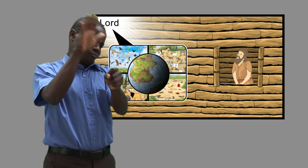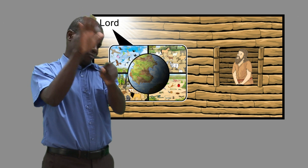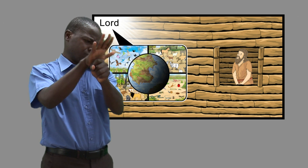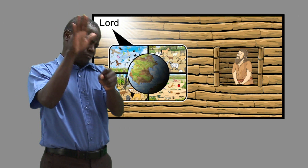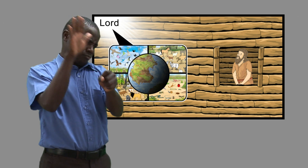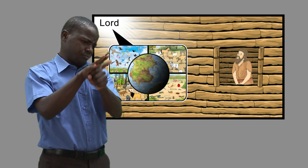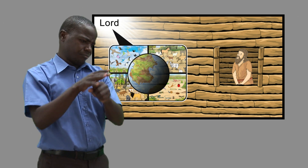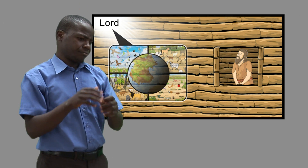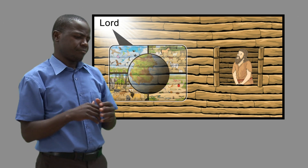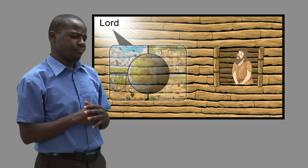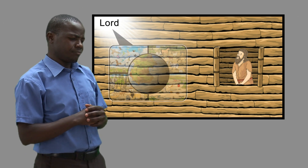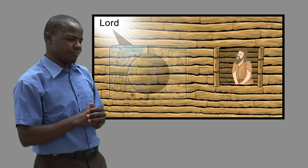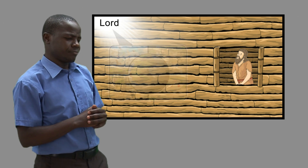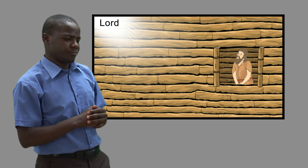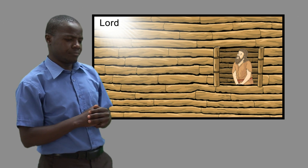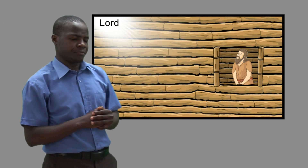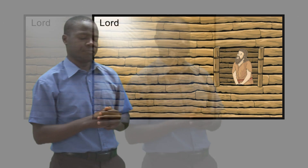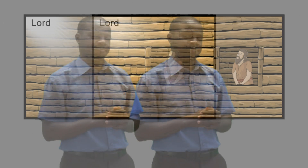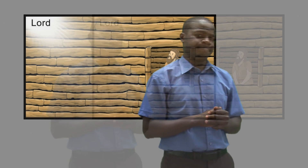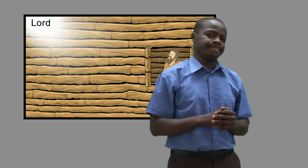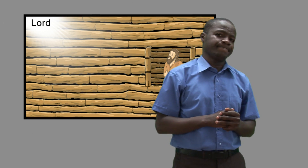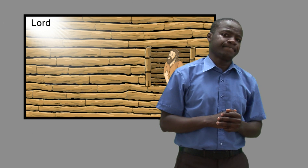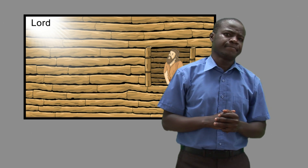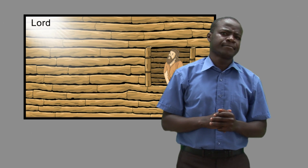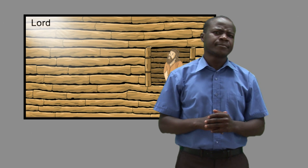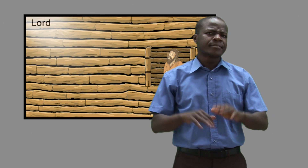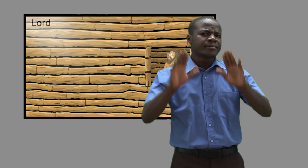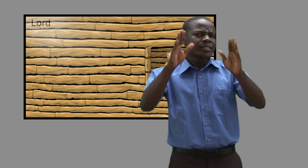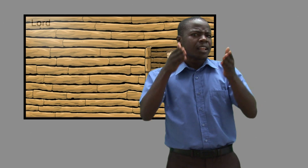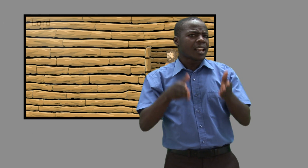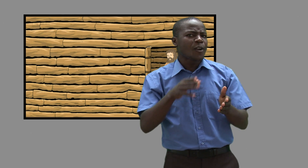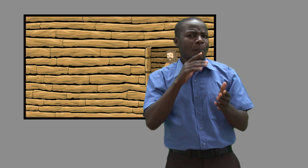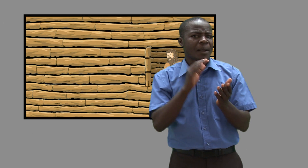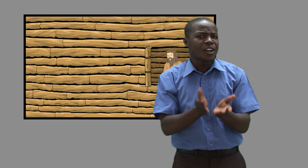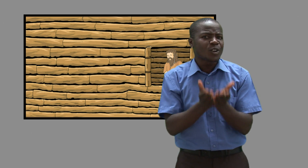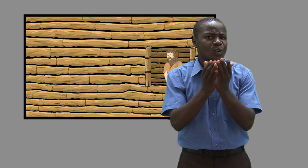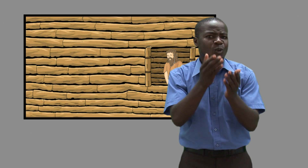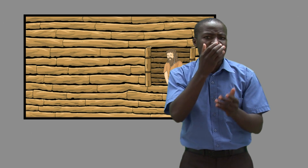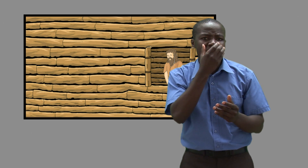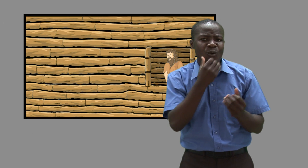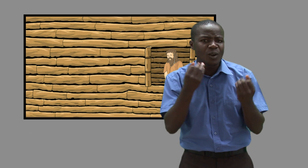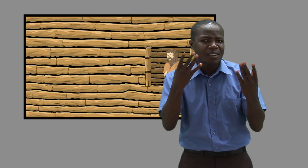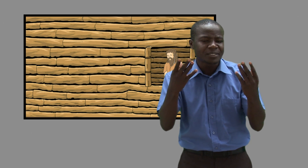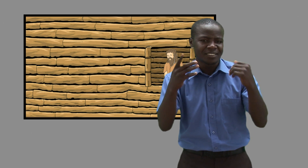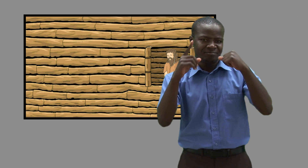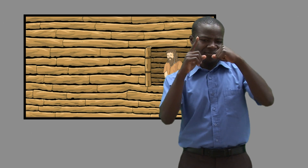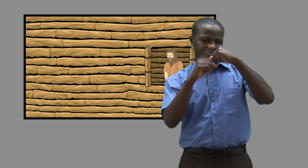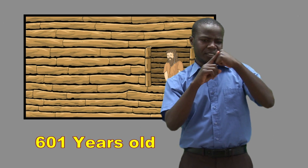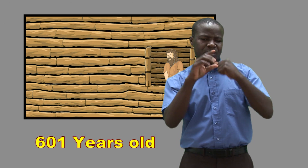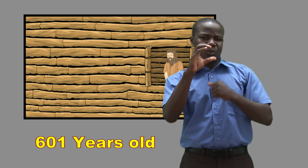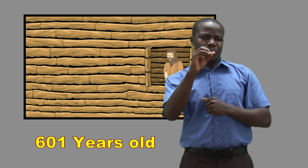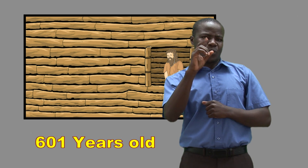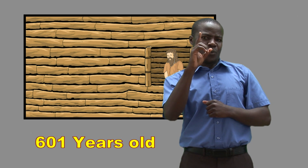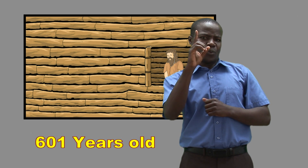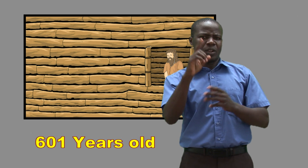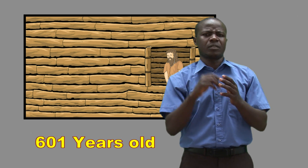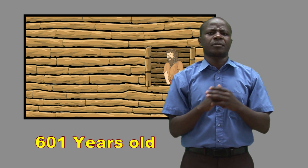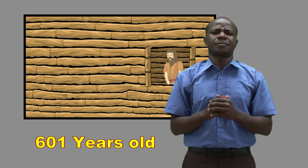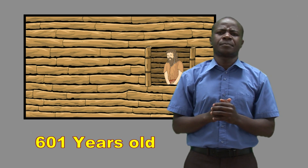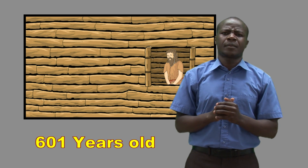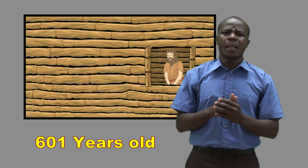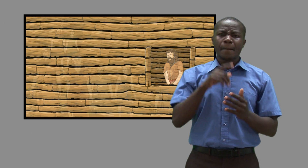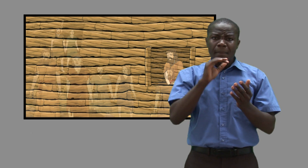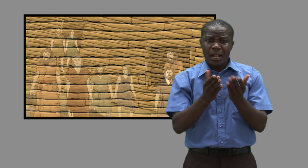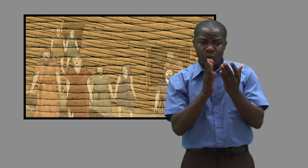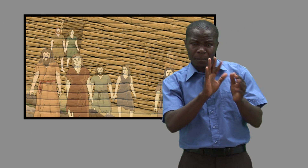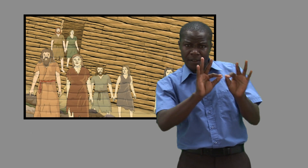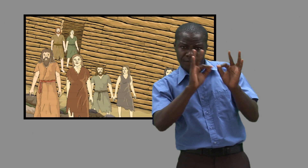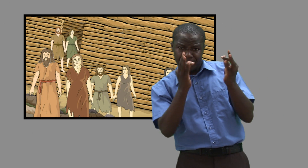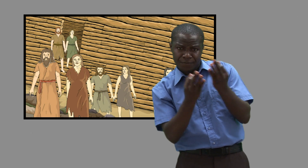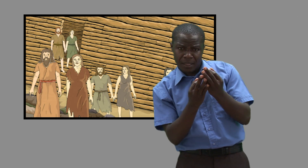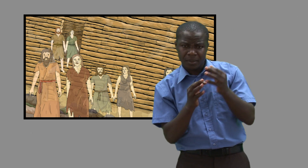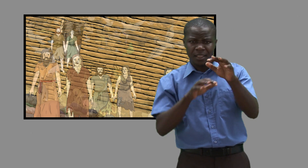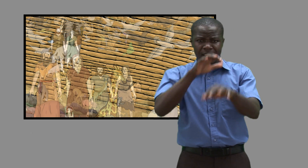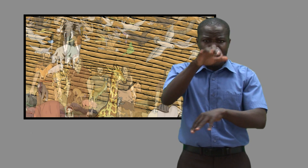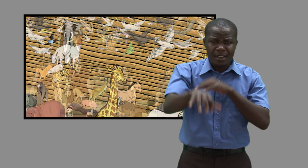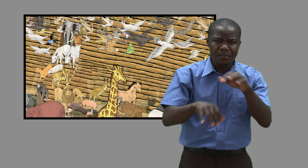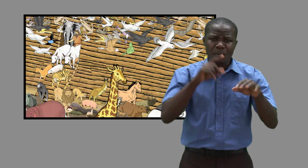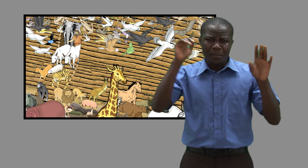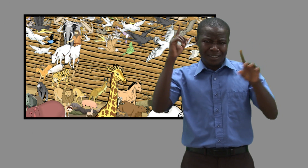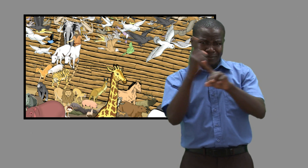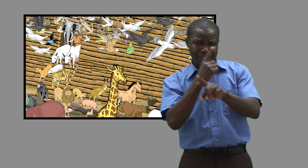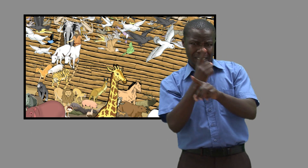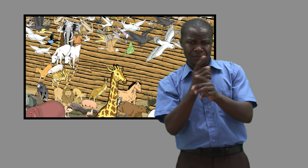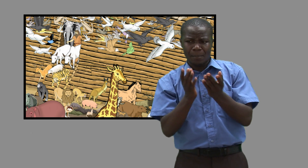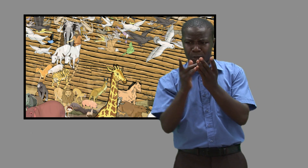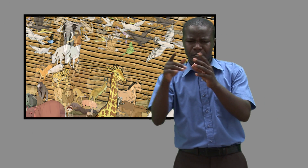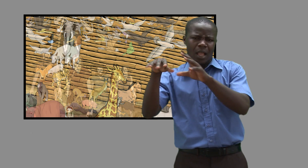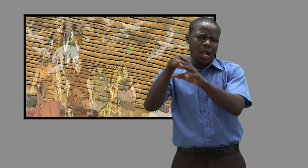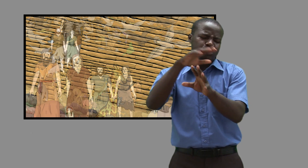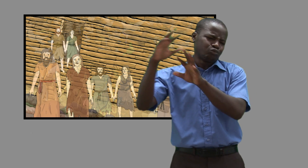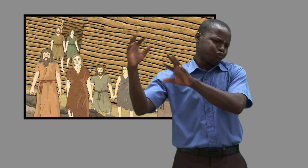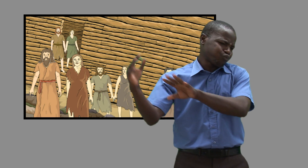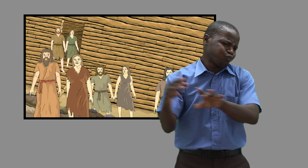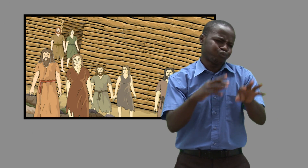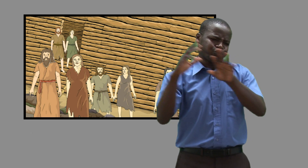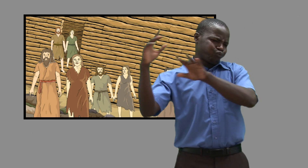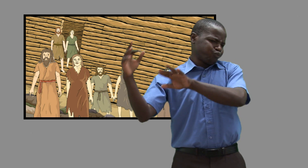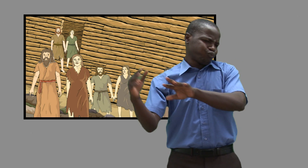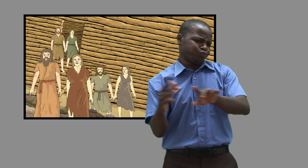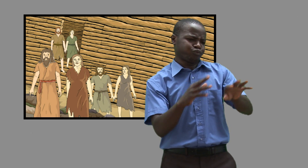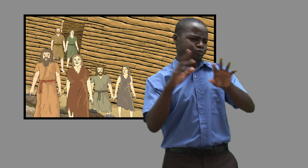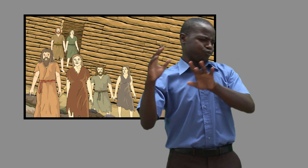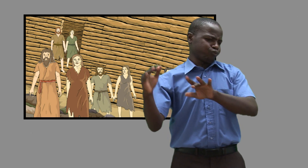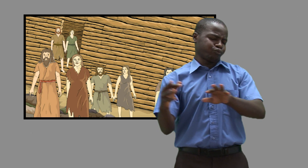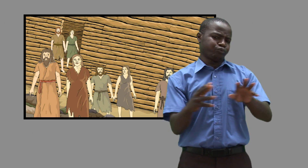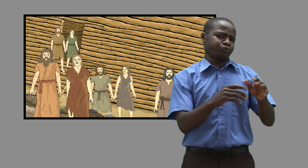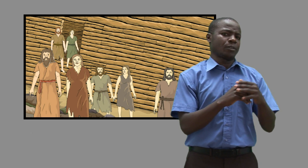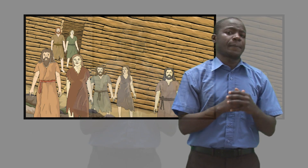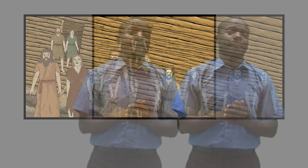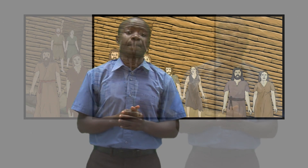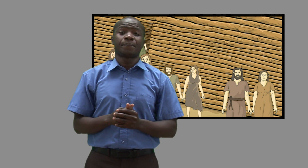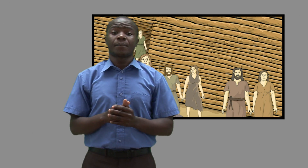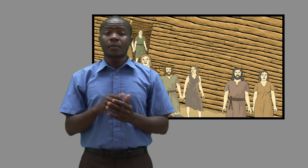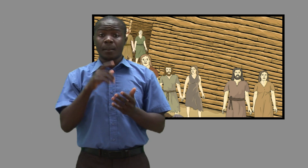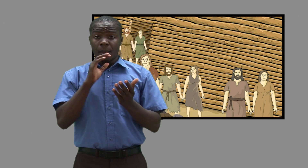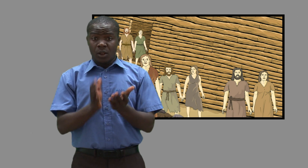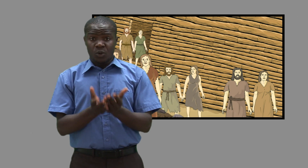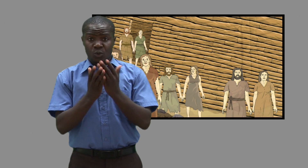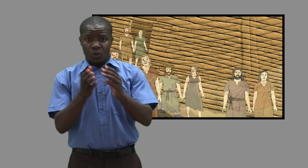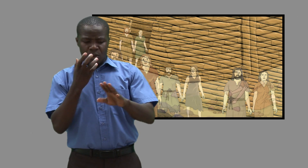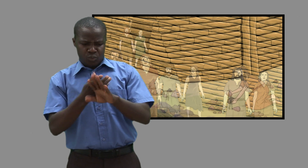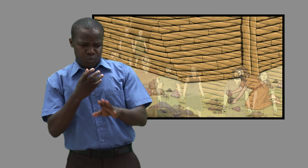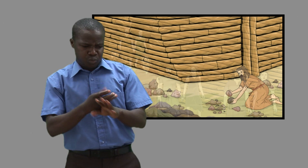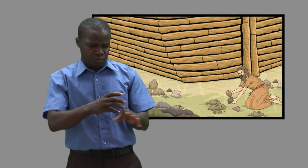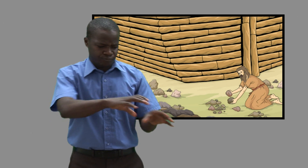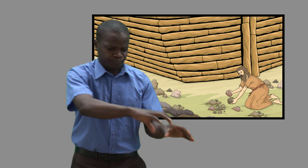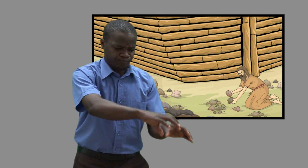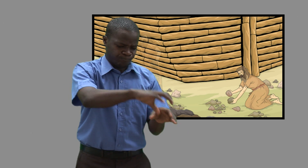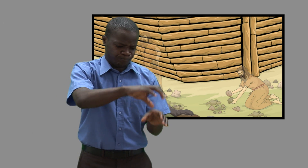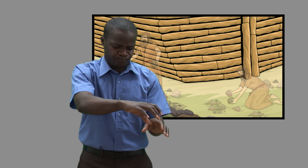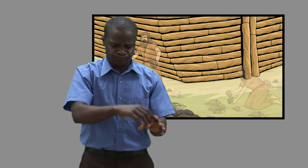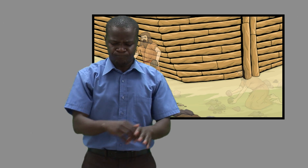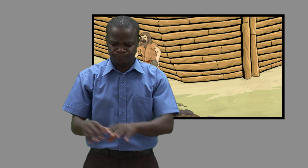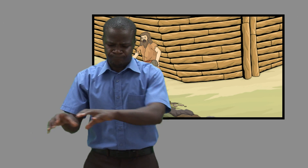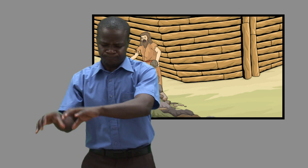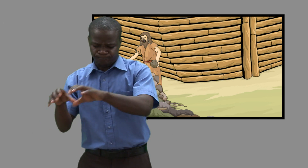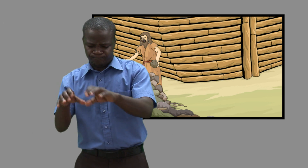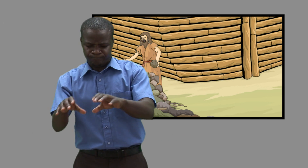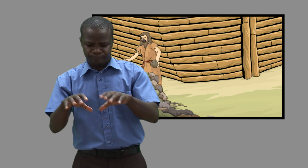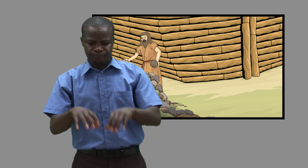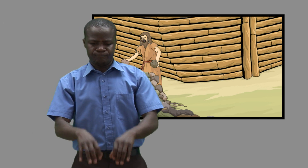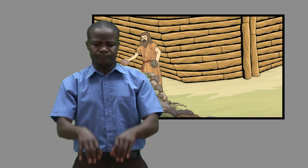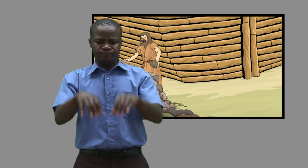So Noah came out, along with his sons and his wife and his sons’ wives. Every living creature, every creeping thing, and every bird—everything that moves upon the earth—came out of the ark, kind by kind.